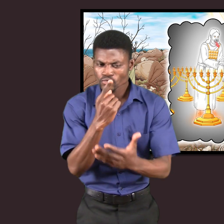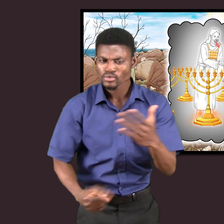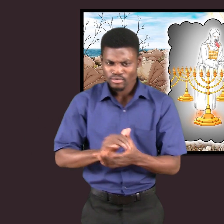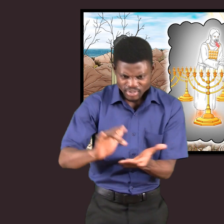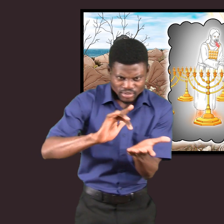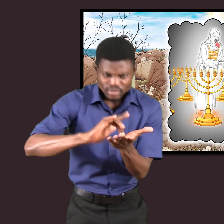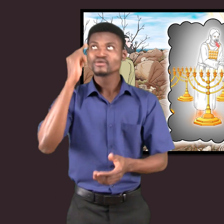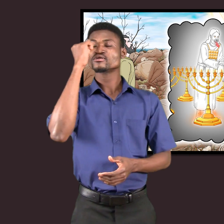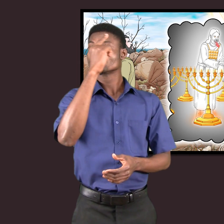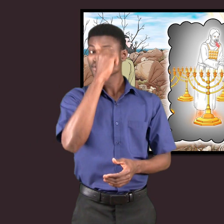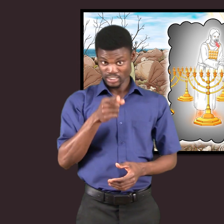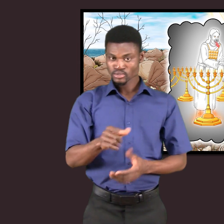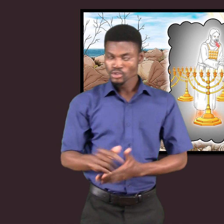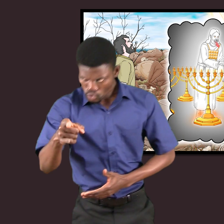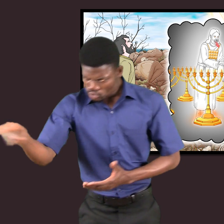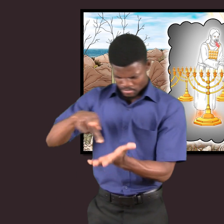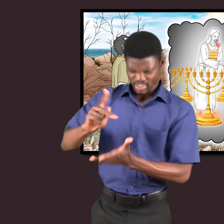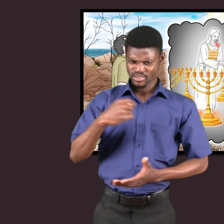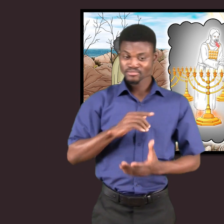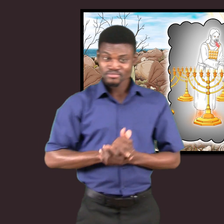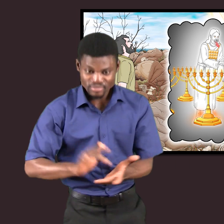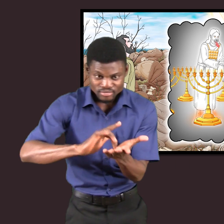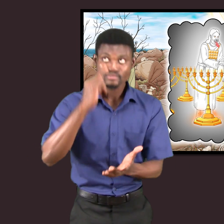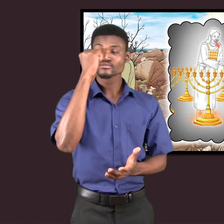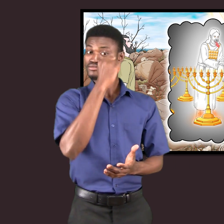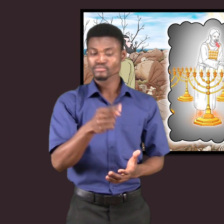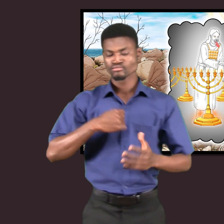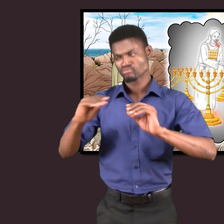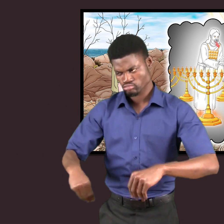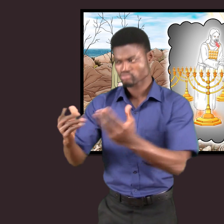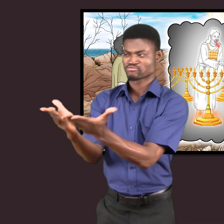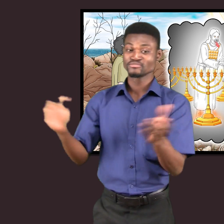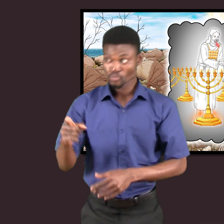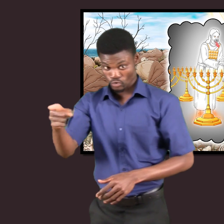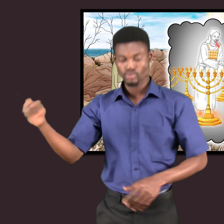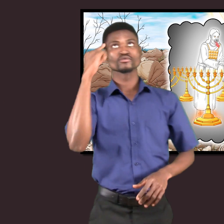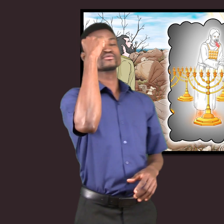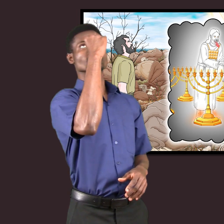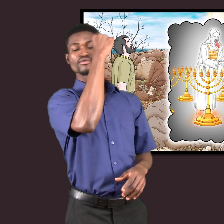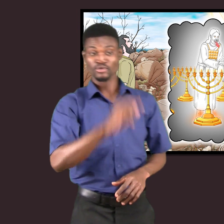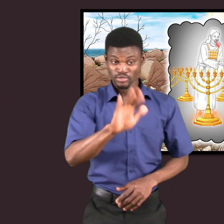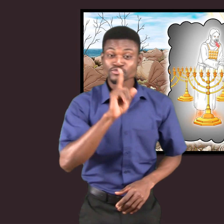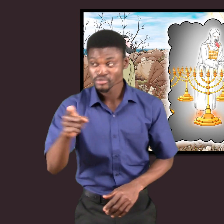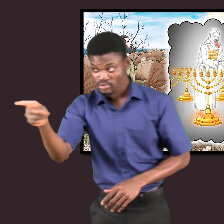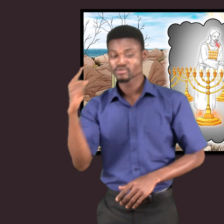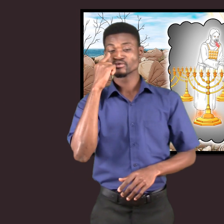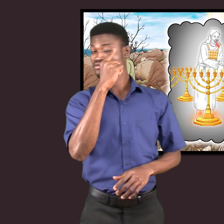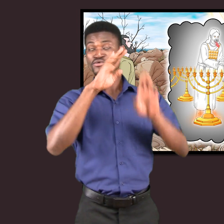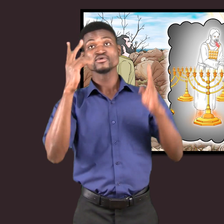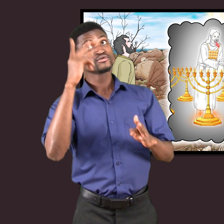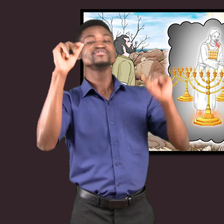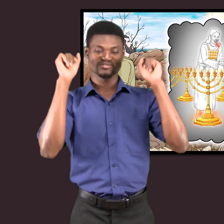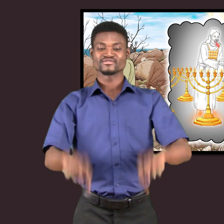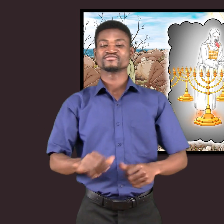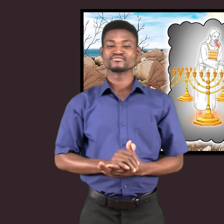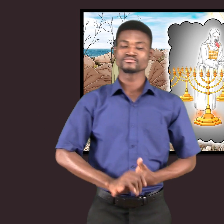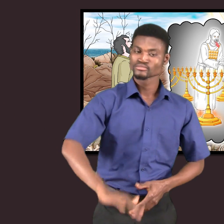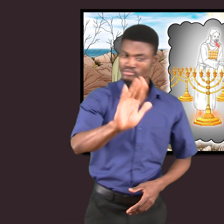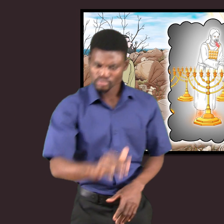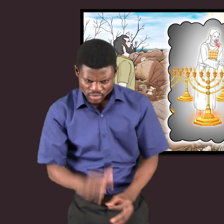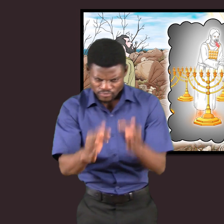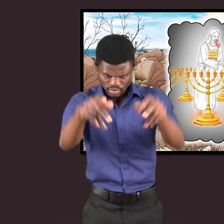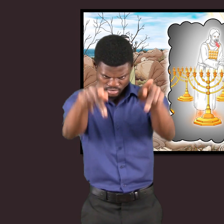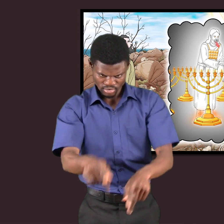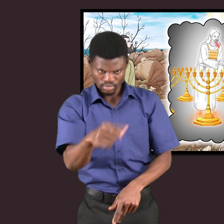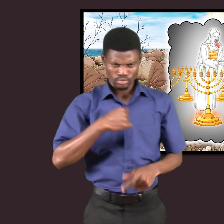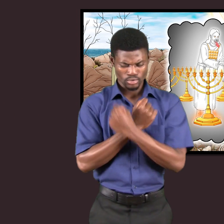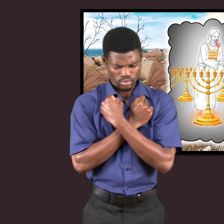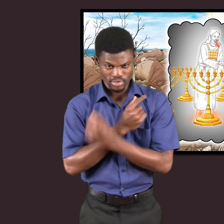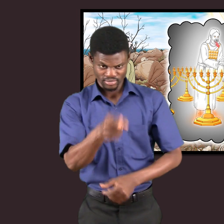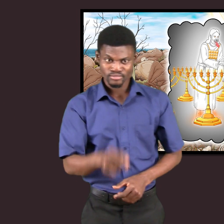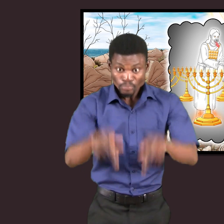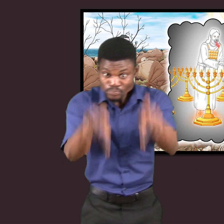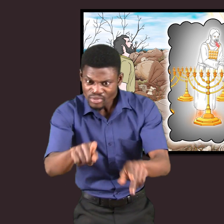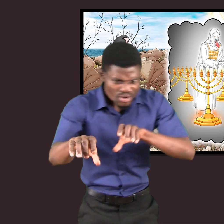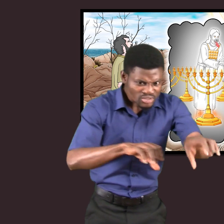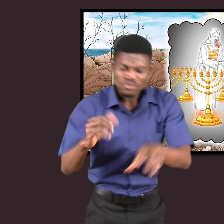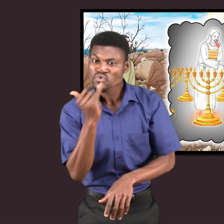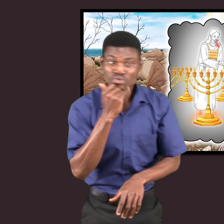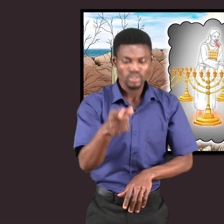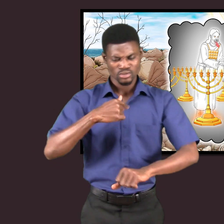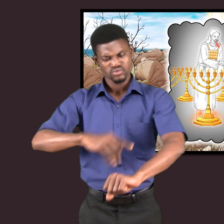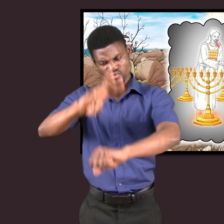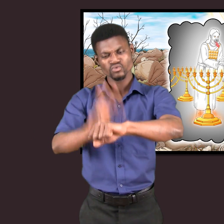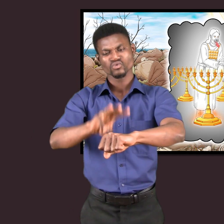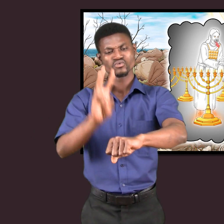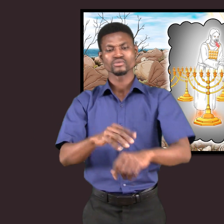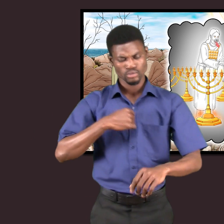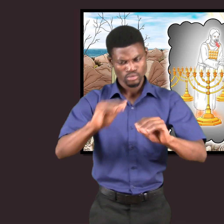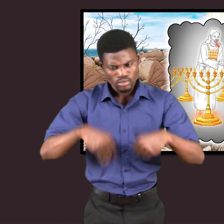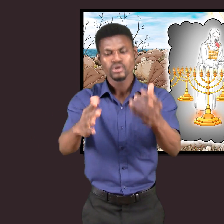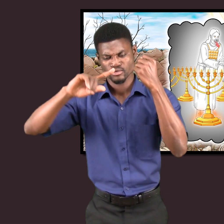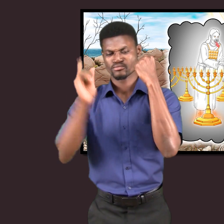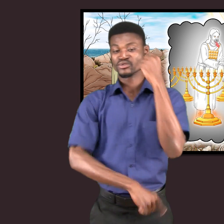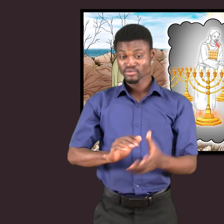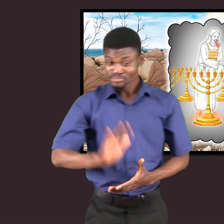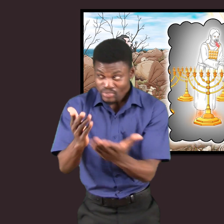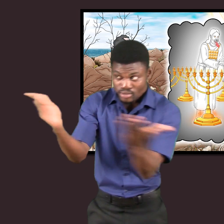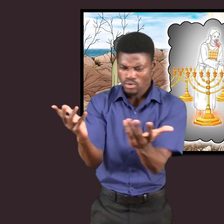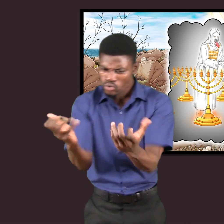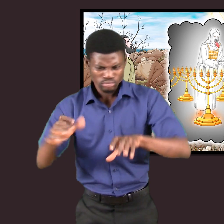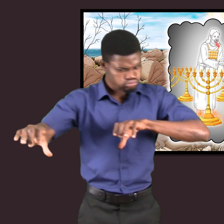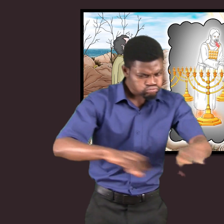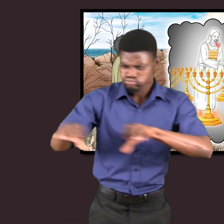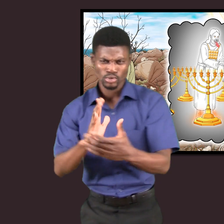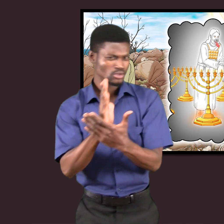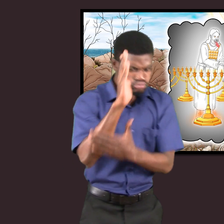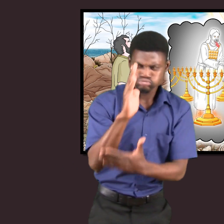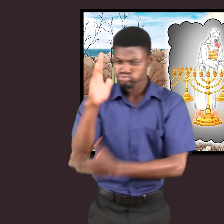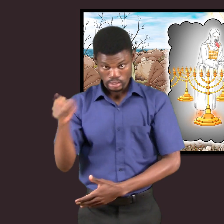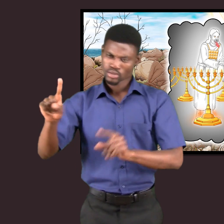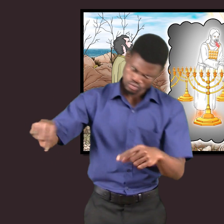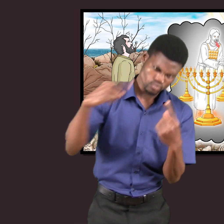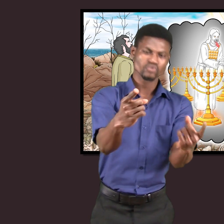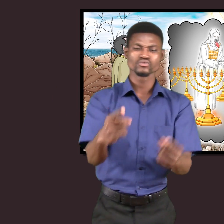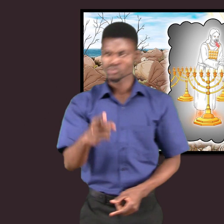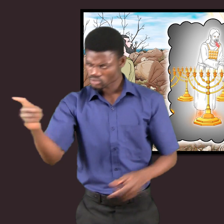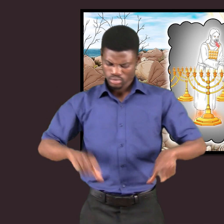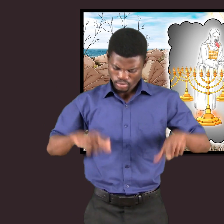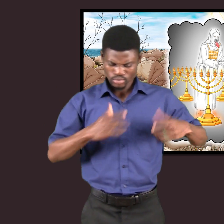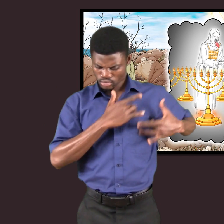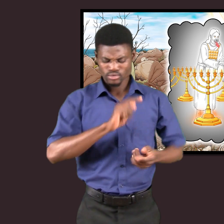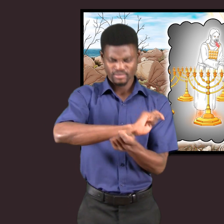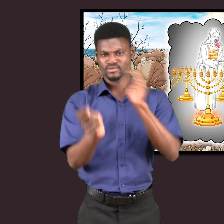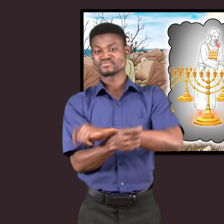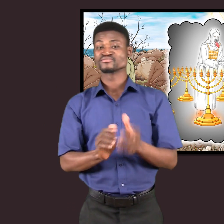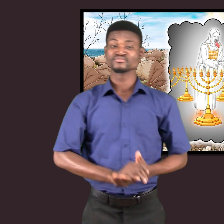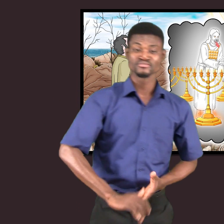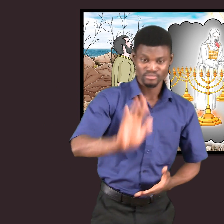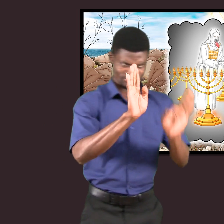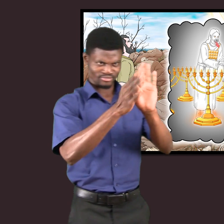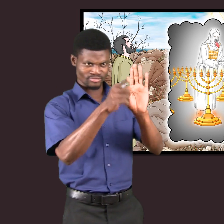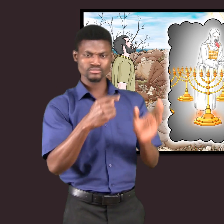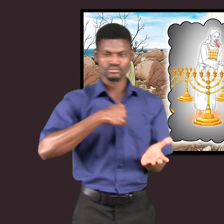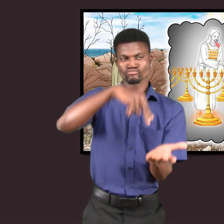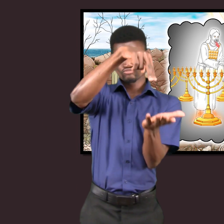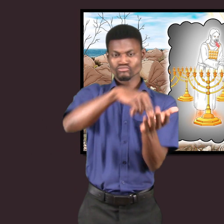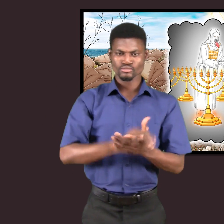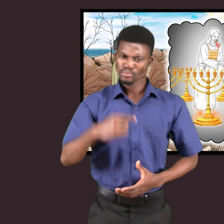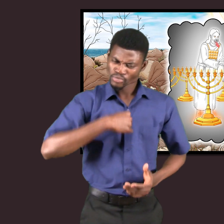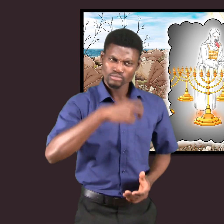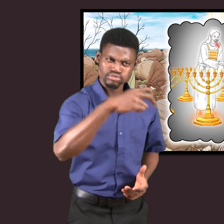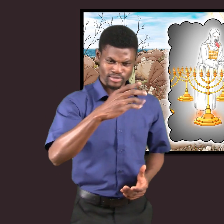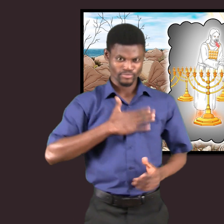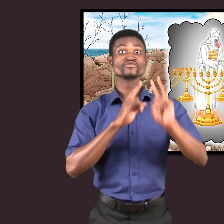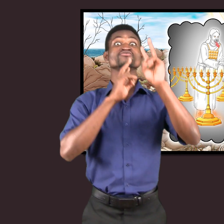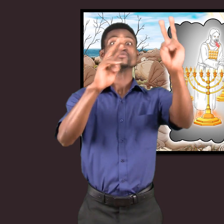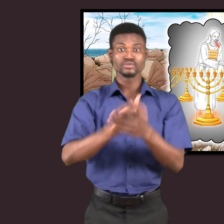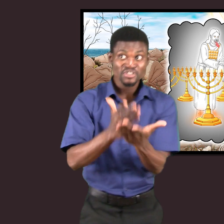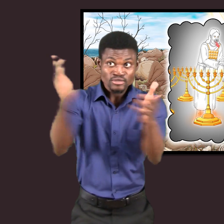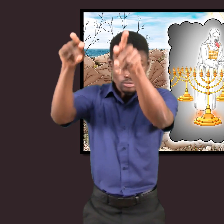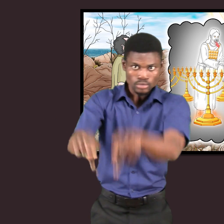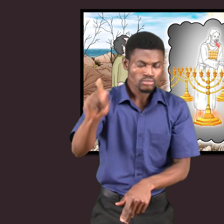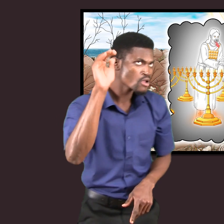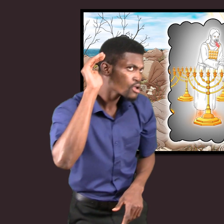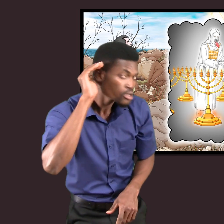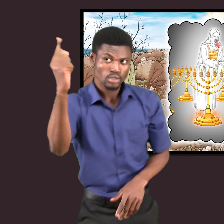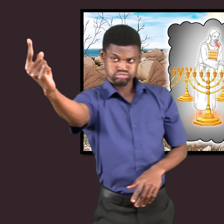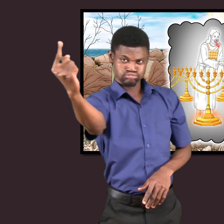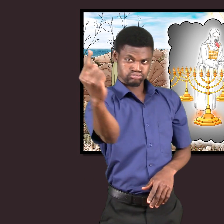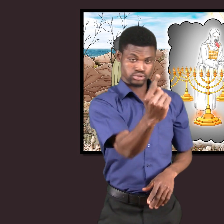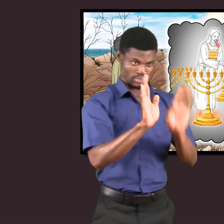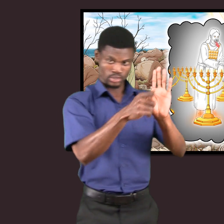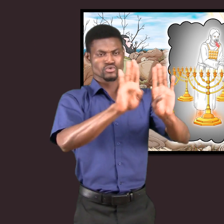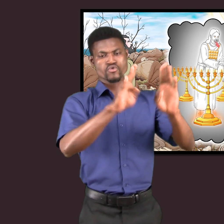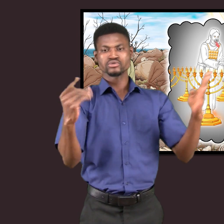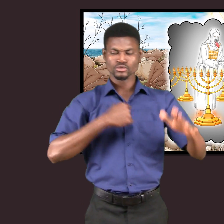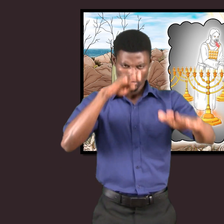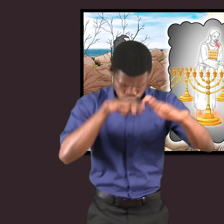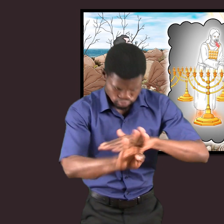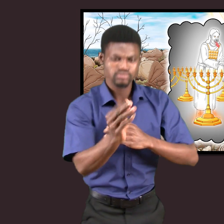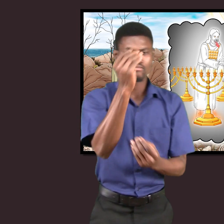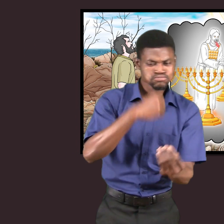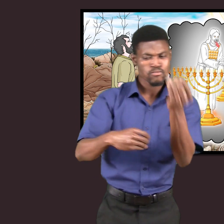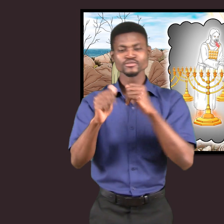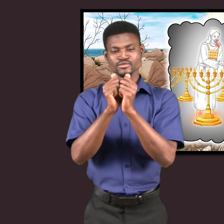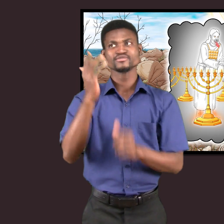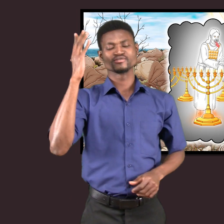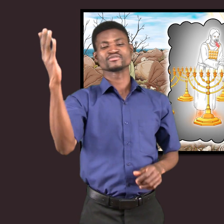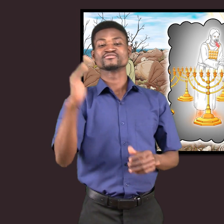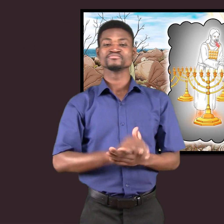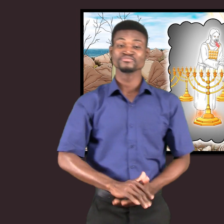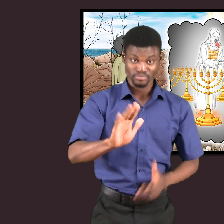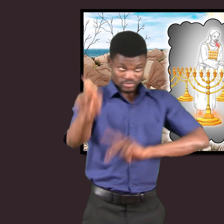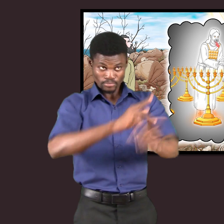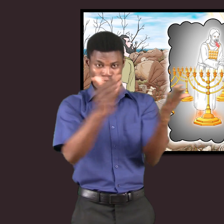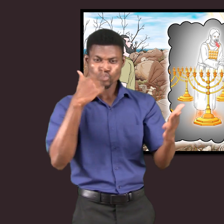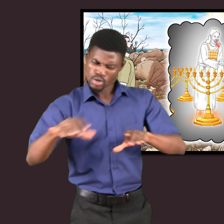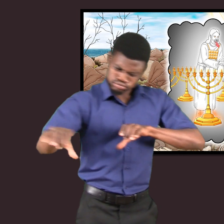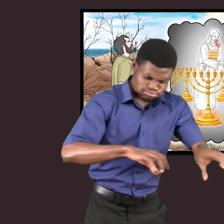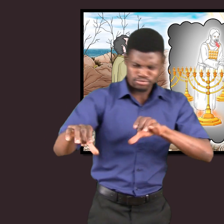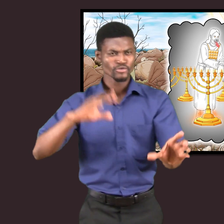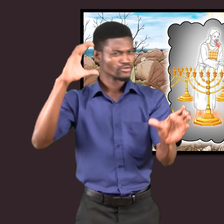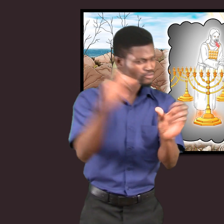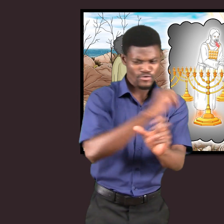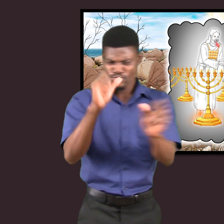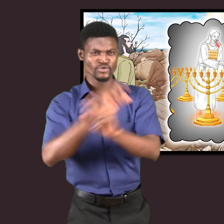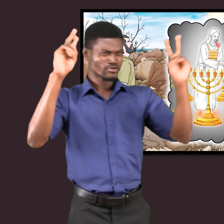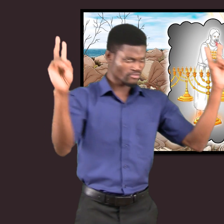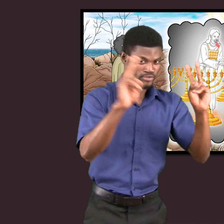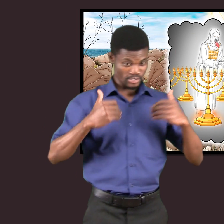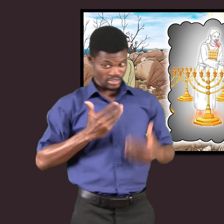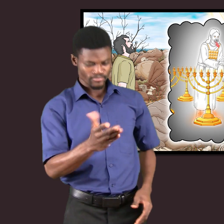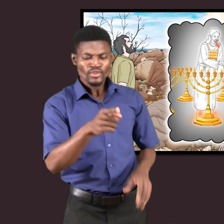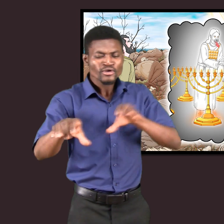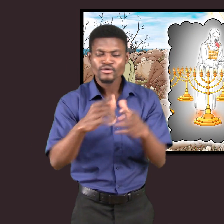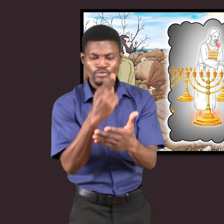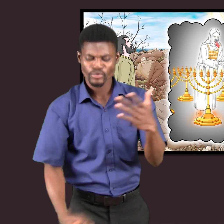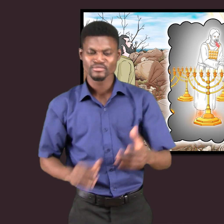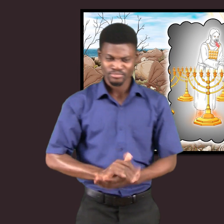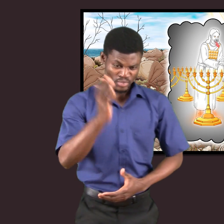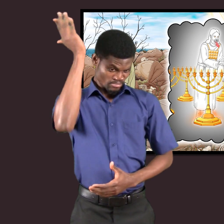Those I love, I rebuke and discipline. Therefore be earnest and repent. Behold, I stand at the door and knock. If anyone hears My voice and opens the door, I will come in and dine with him, and he with Me.